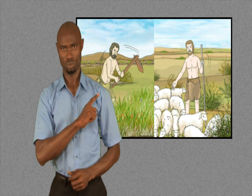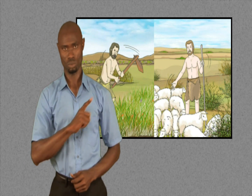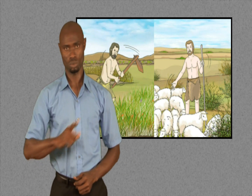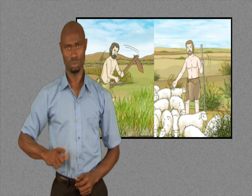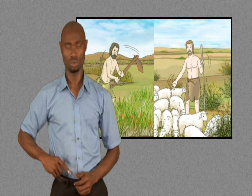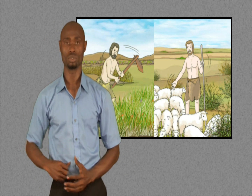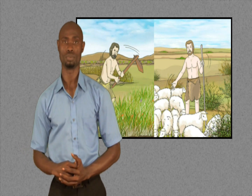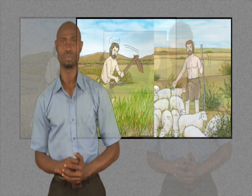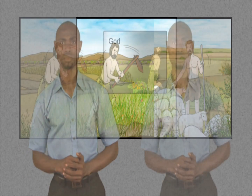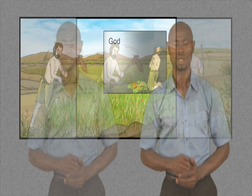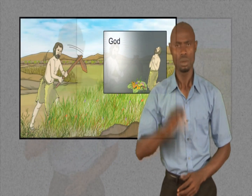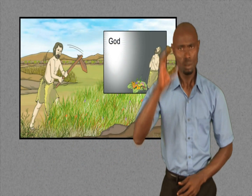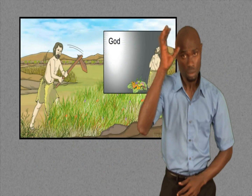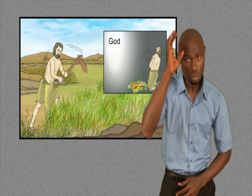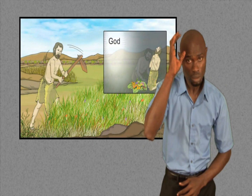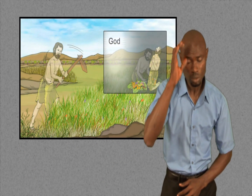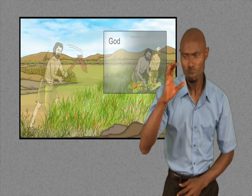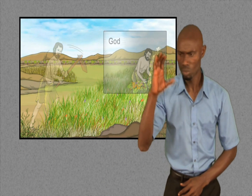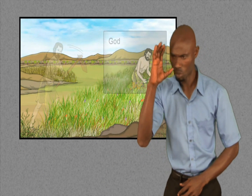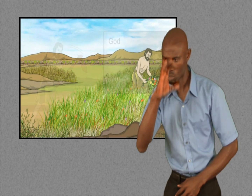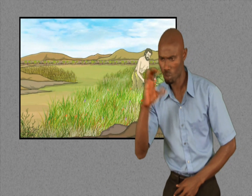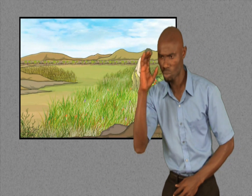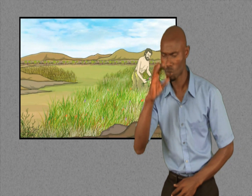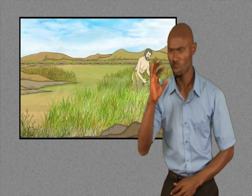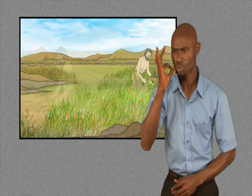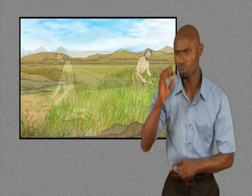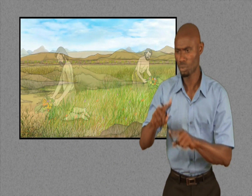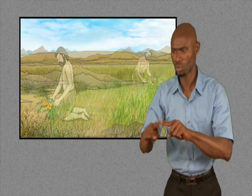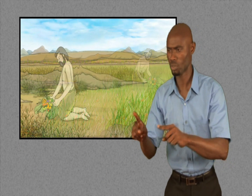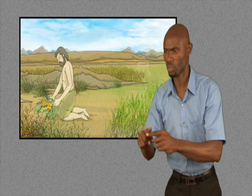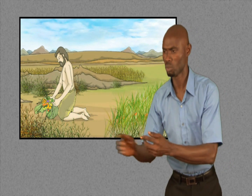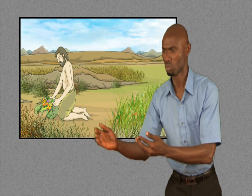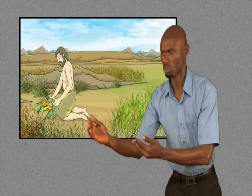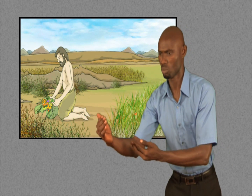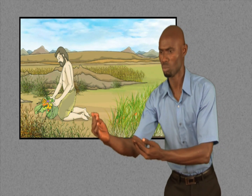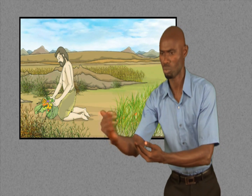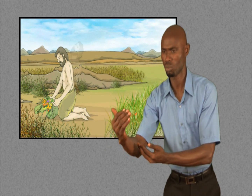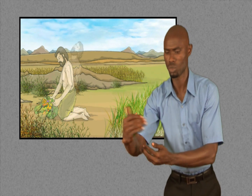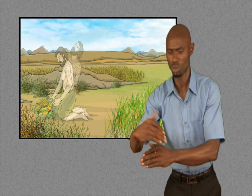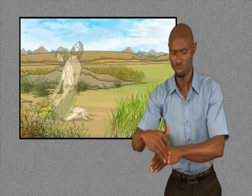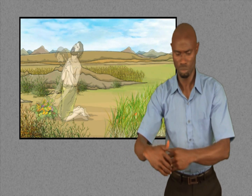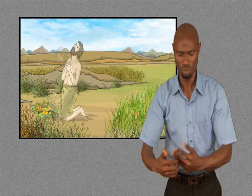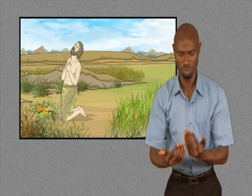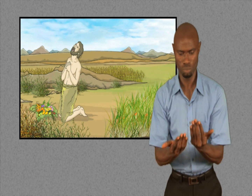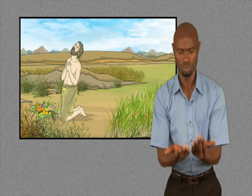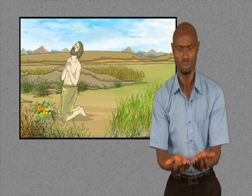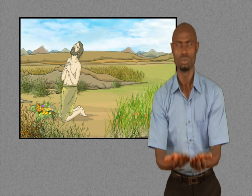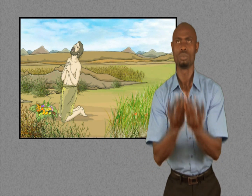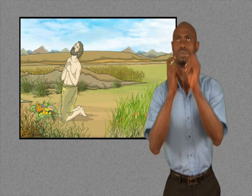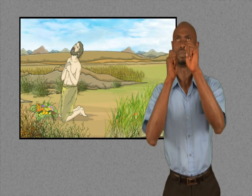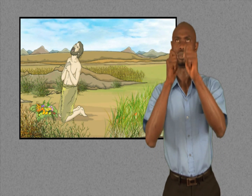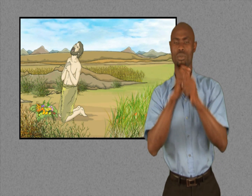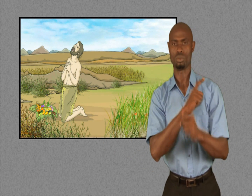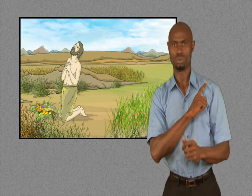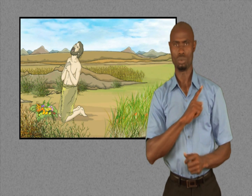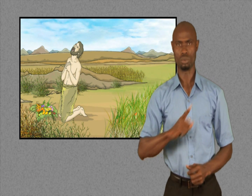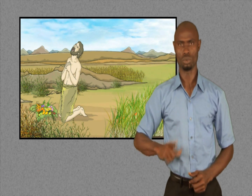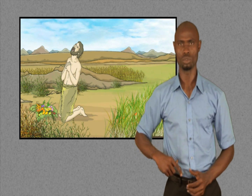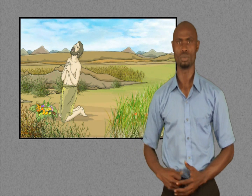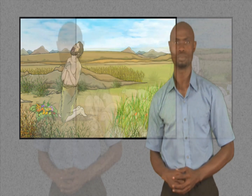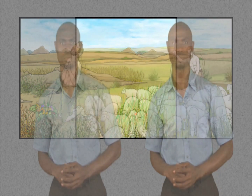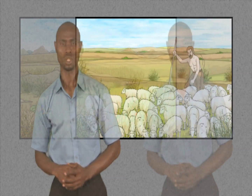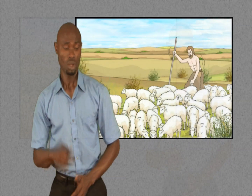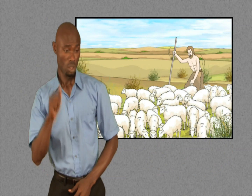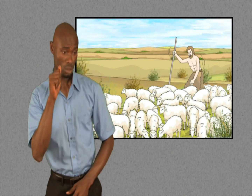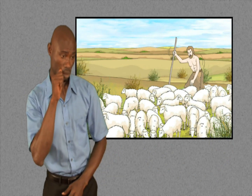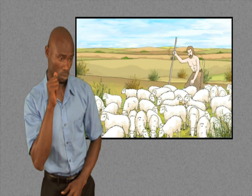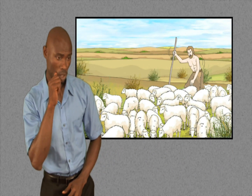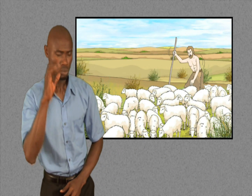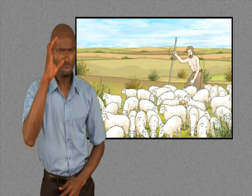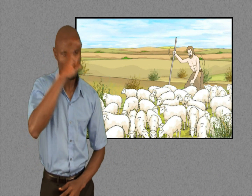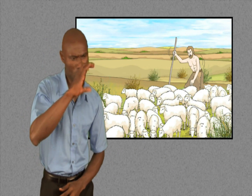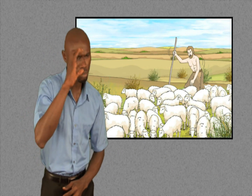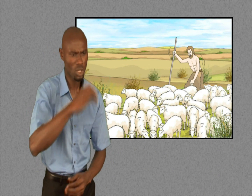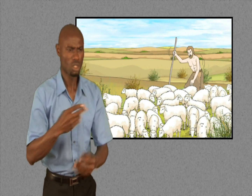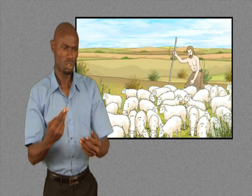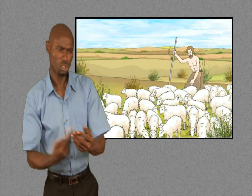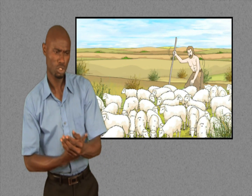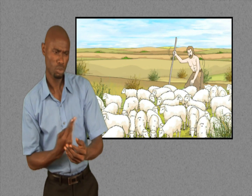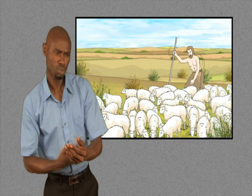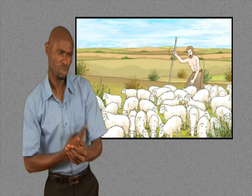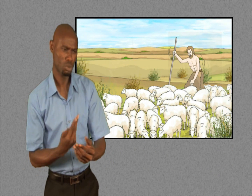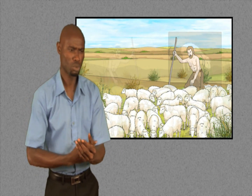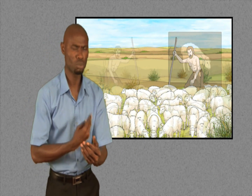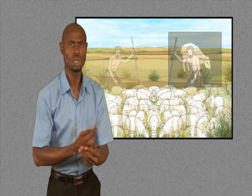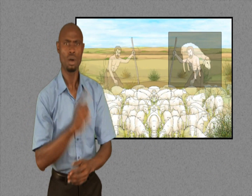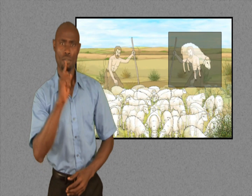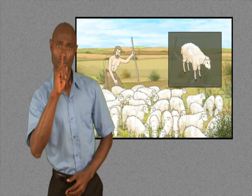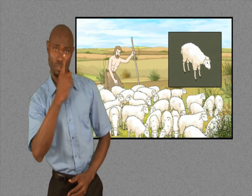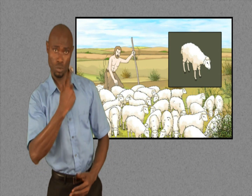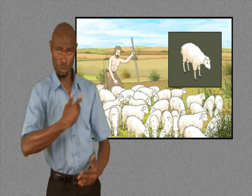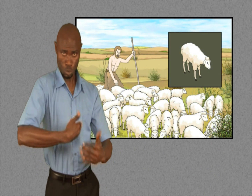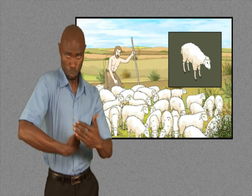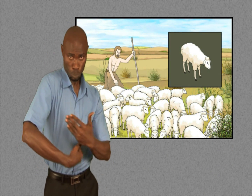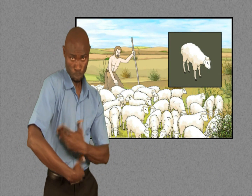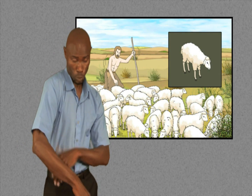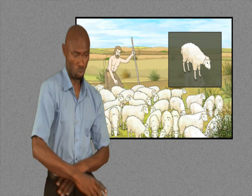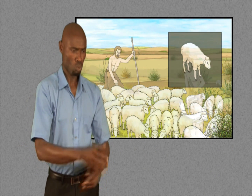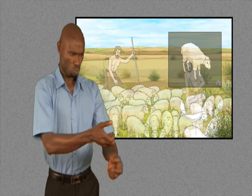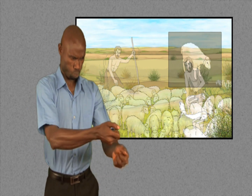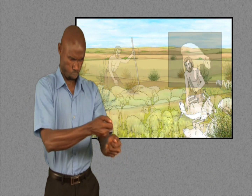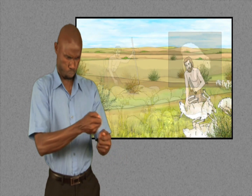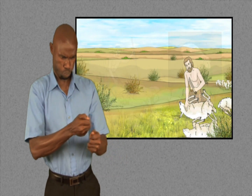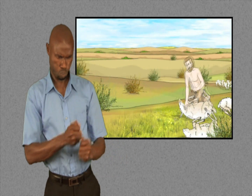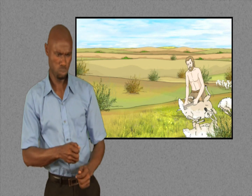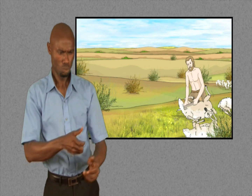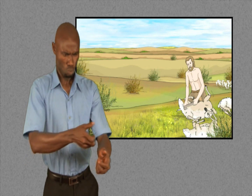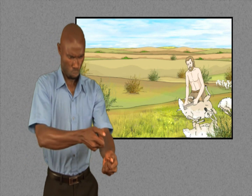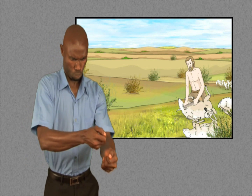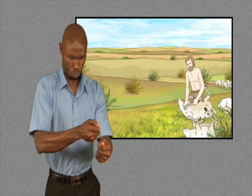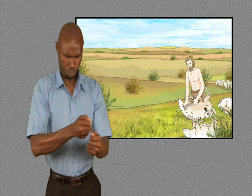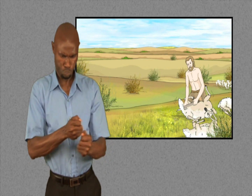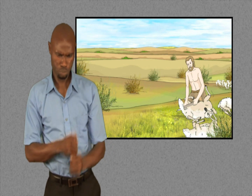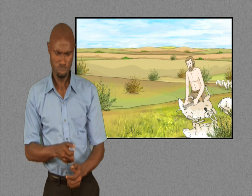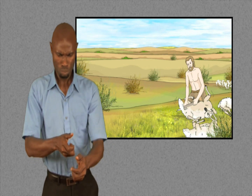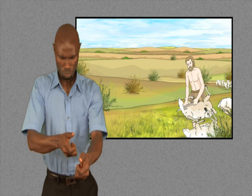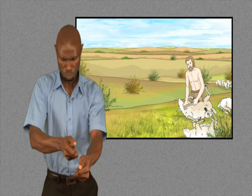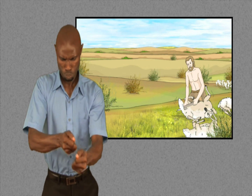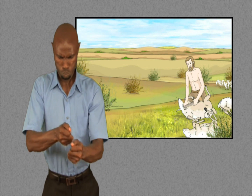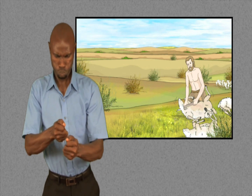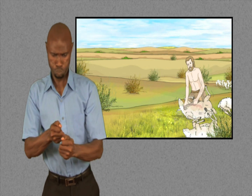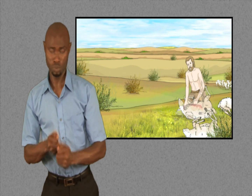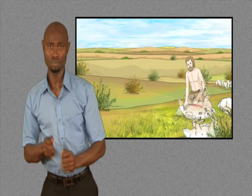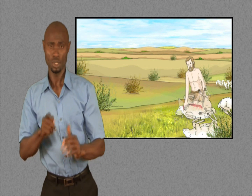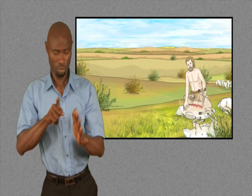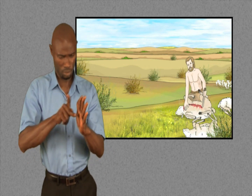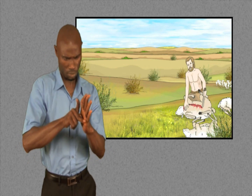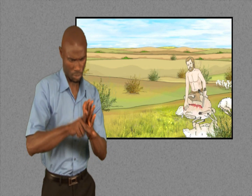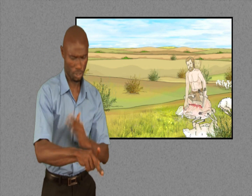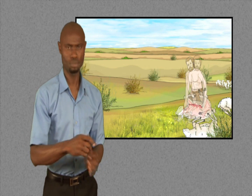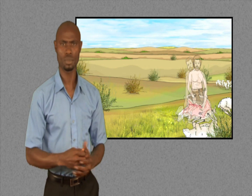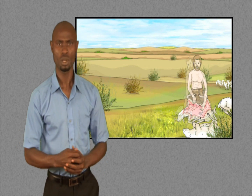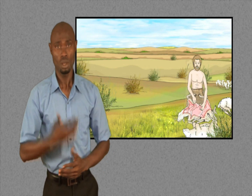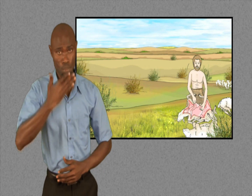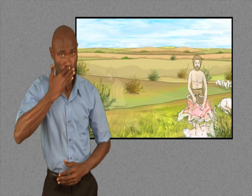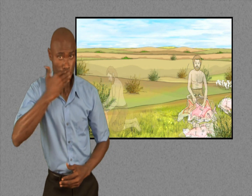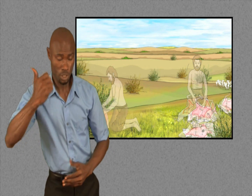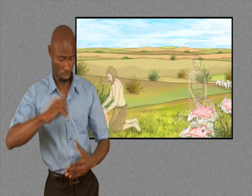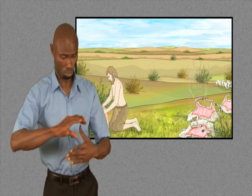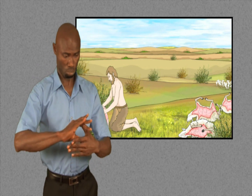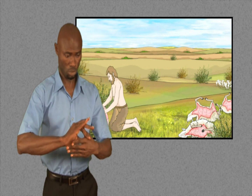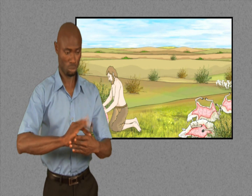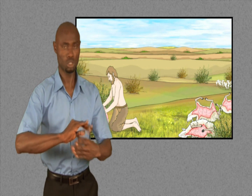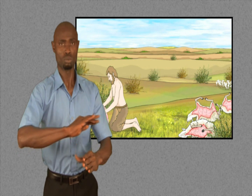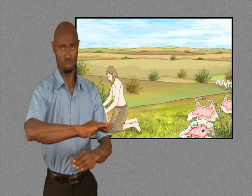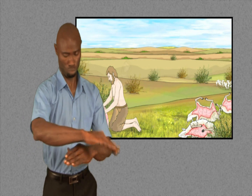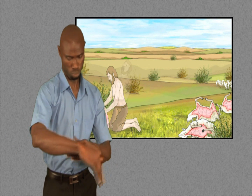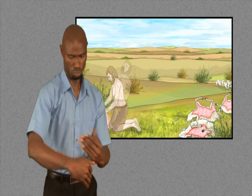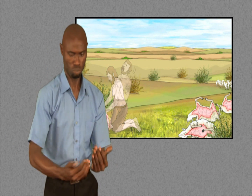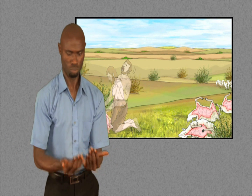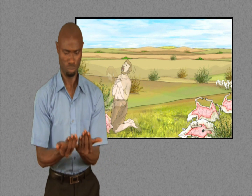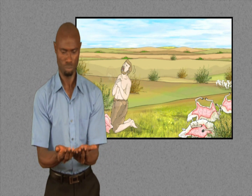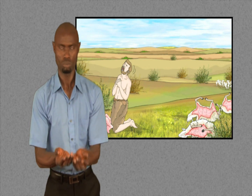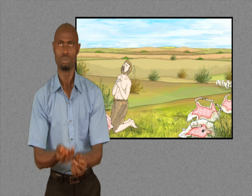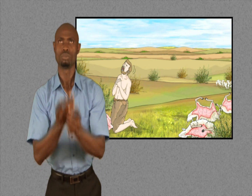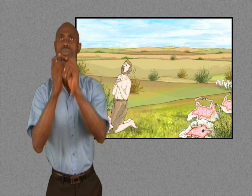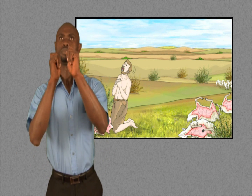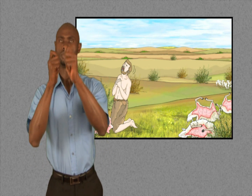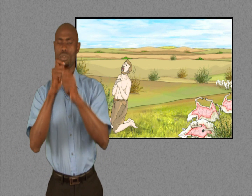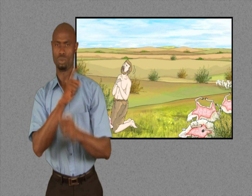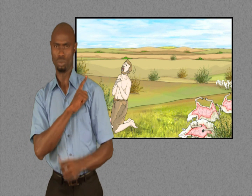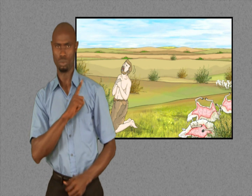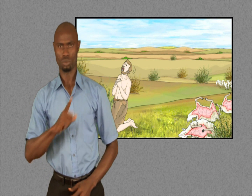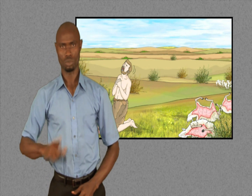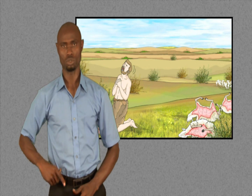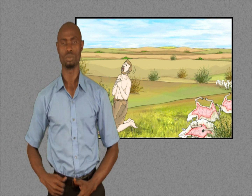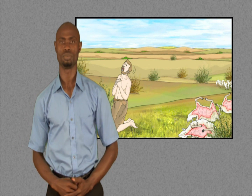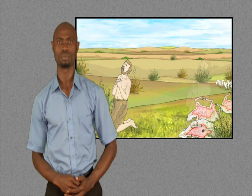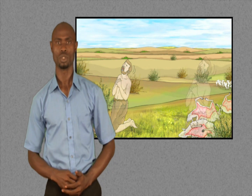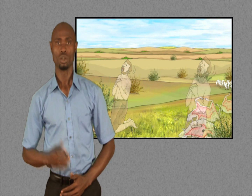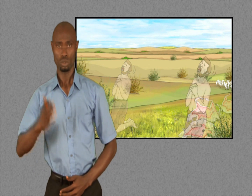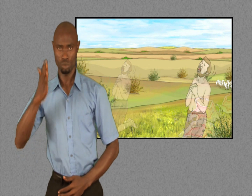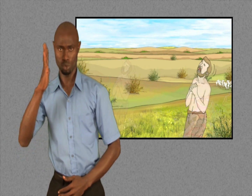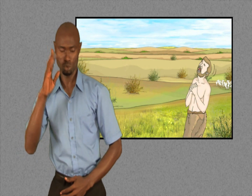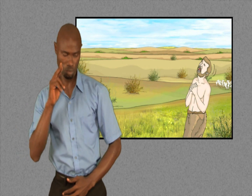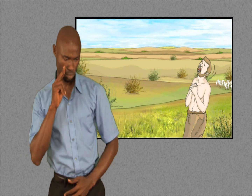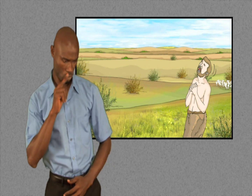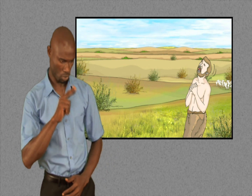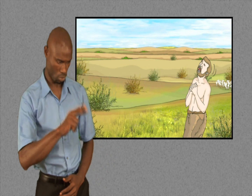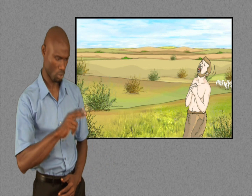So in the course of time, Cain brought some of the fruit of the soil as an offering to the LORD, while Abel brought the best portions of the firstborn of his flock.